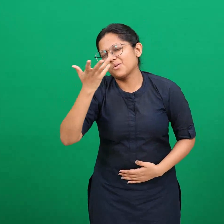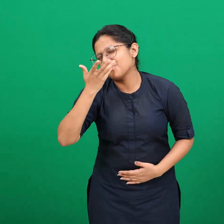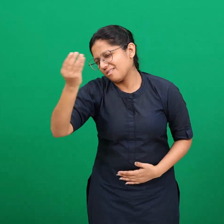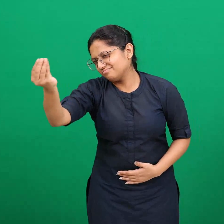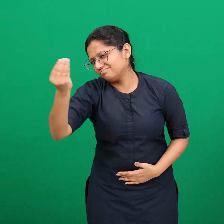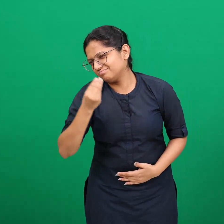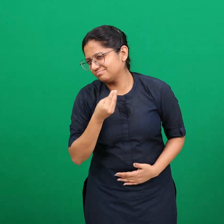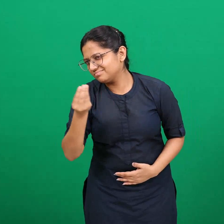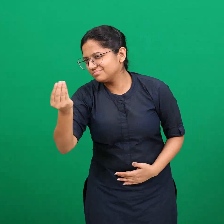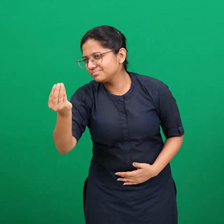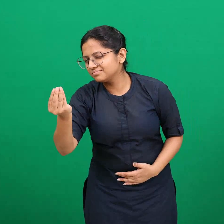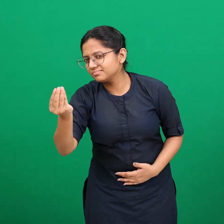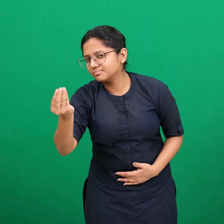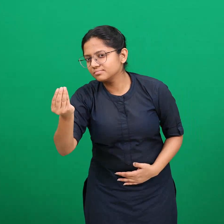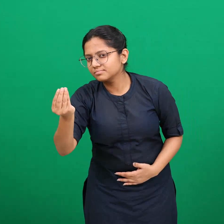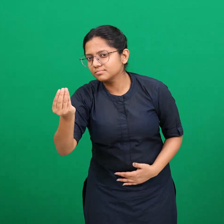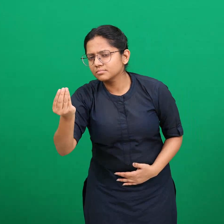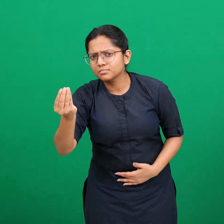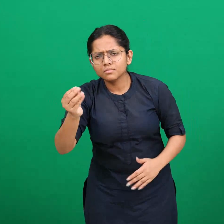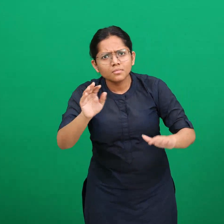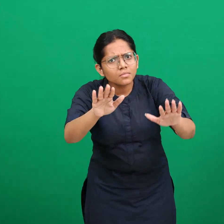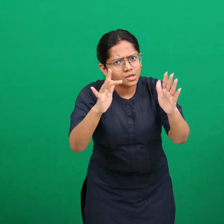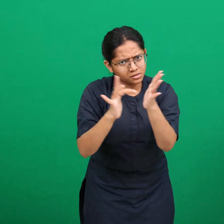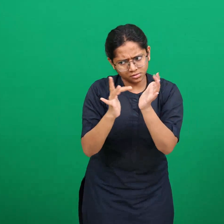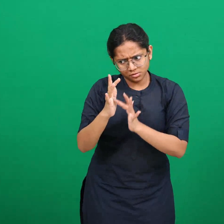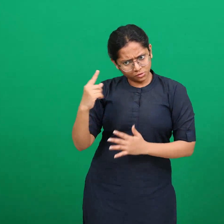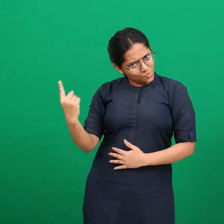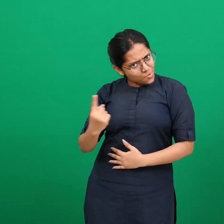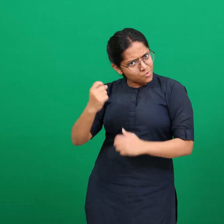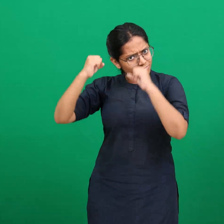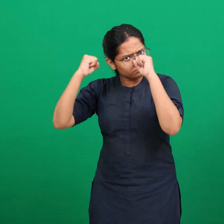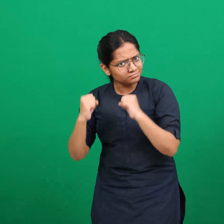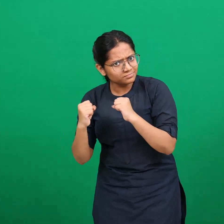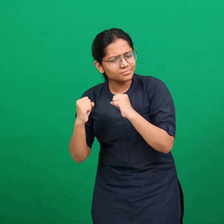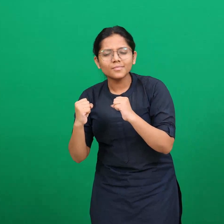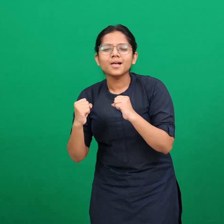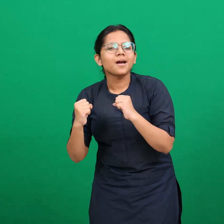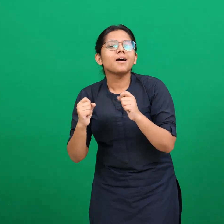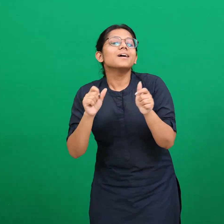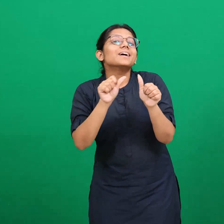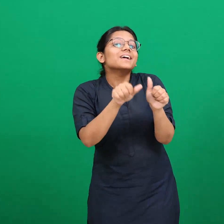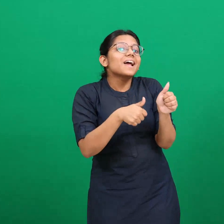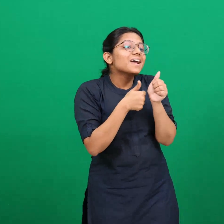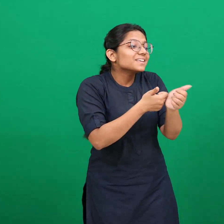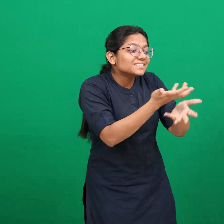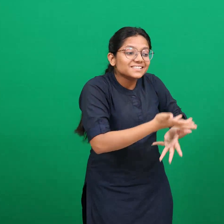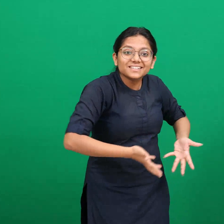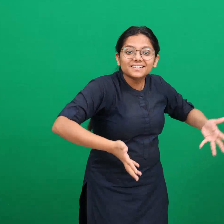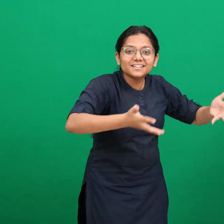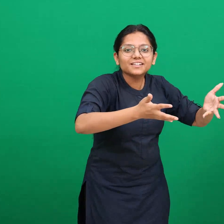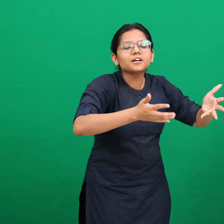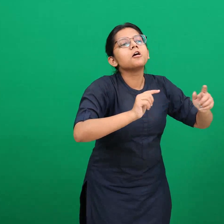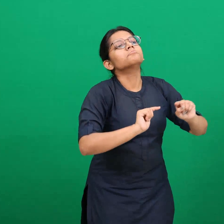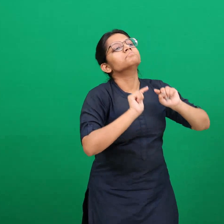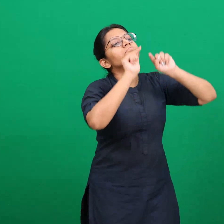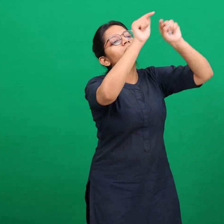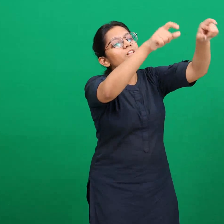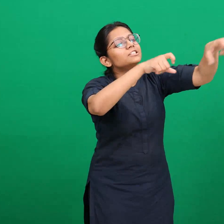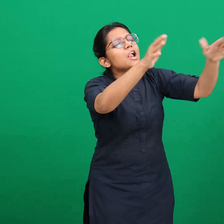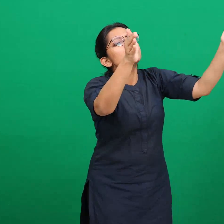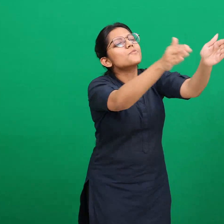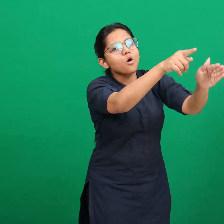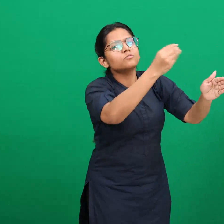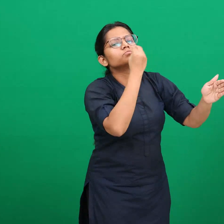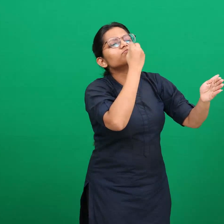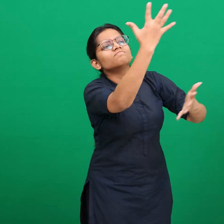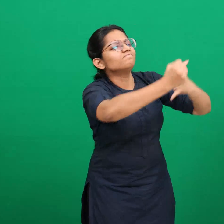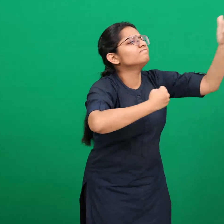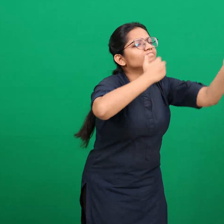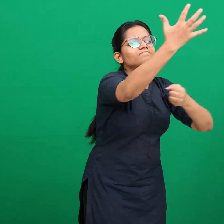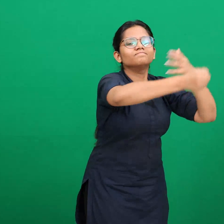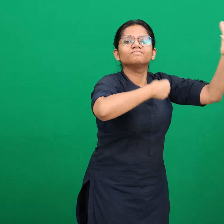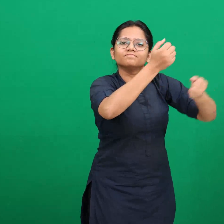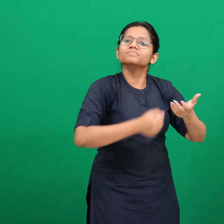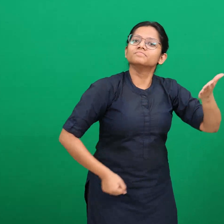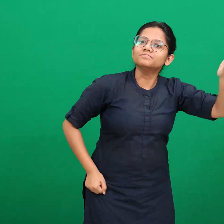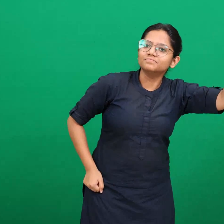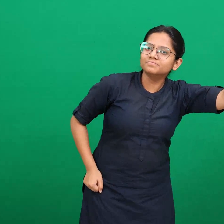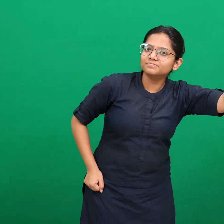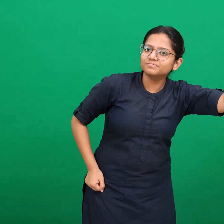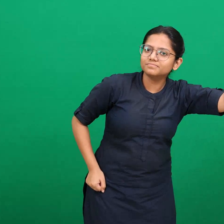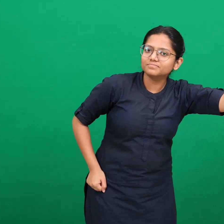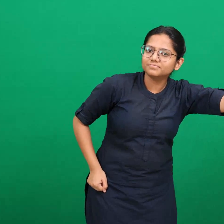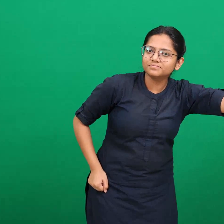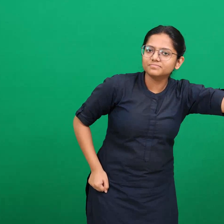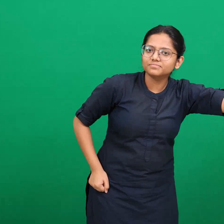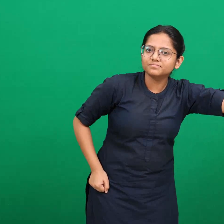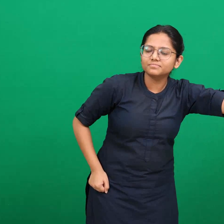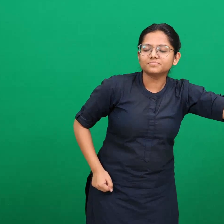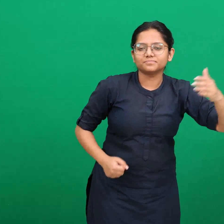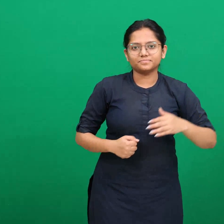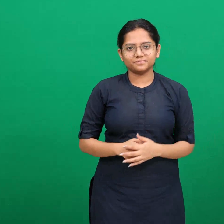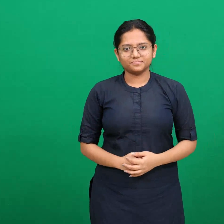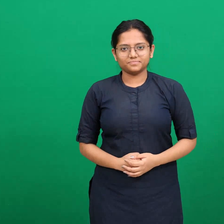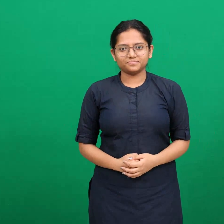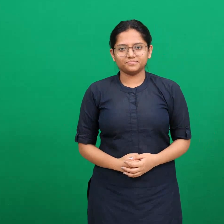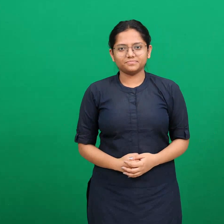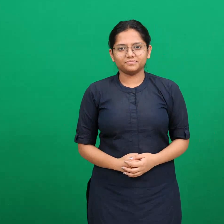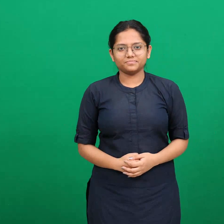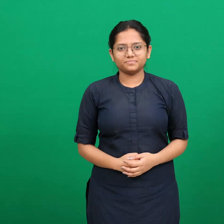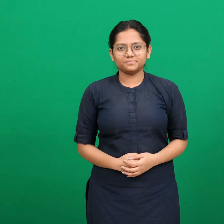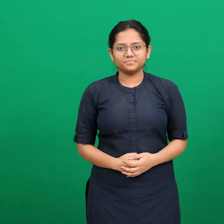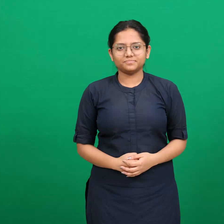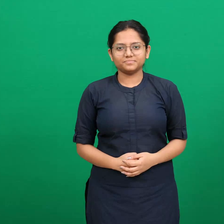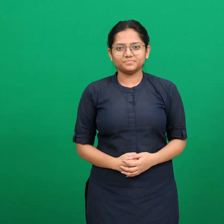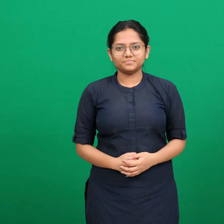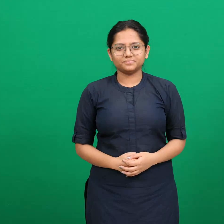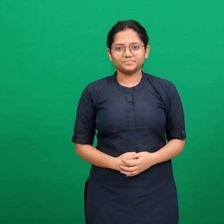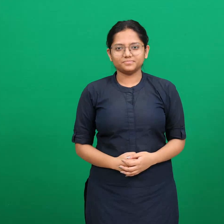(His disciples had gone into the town to buy food.)